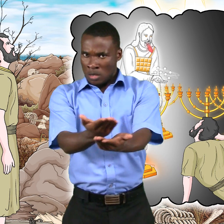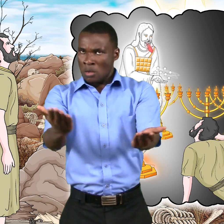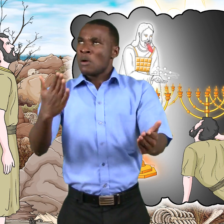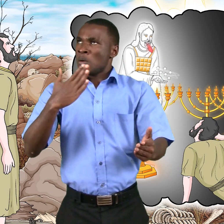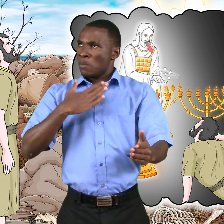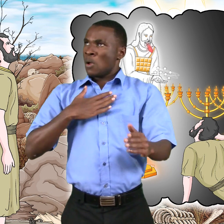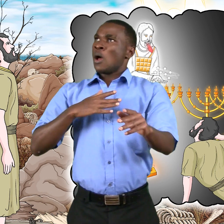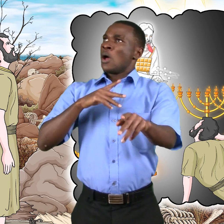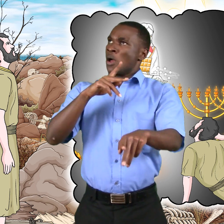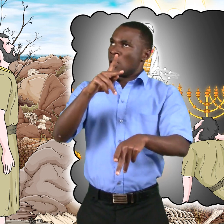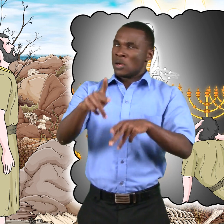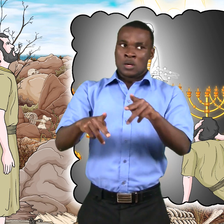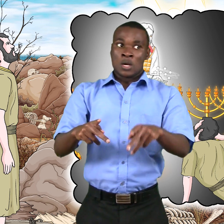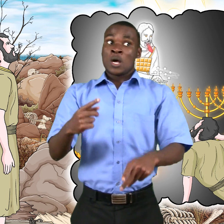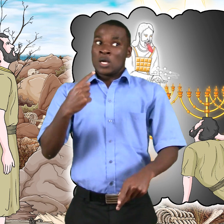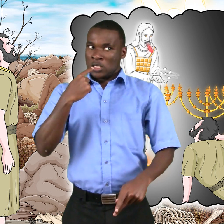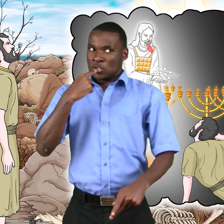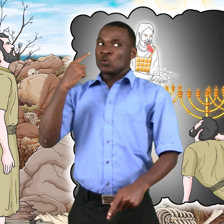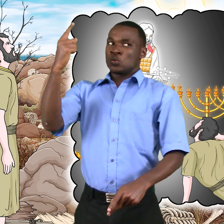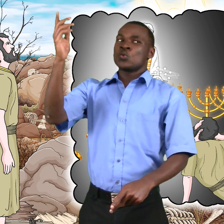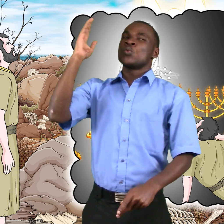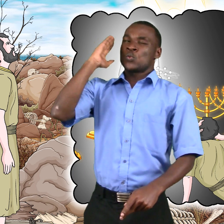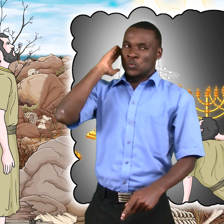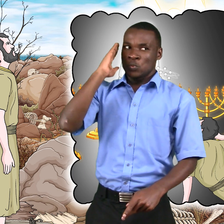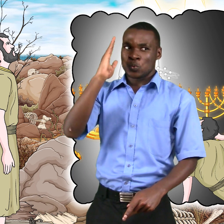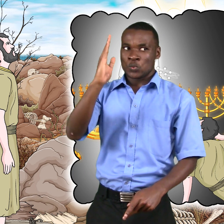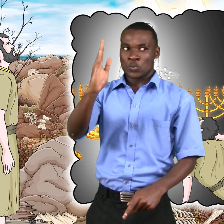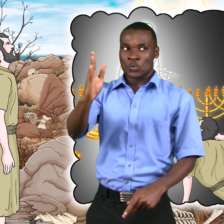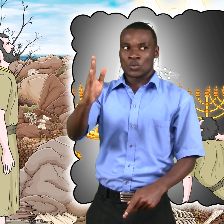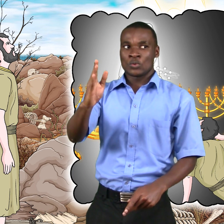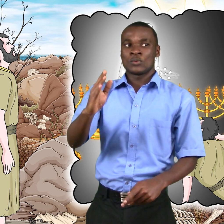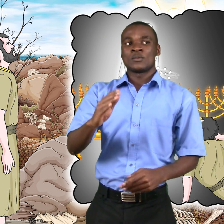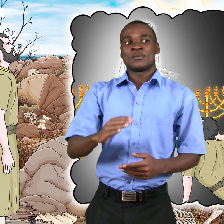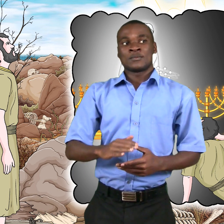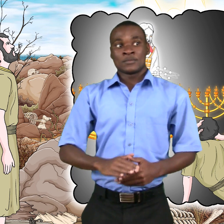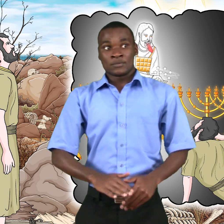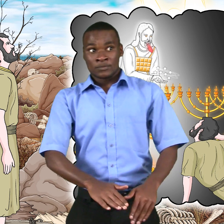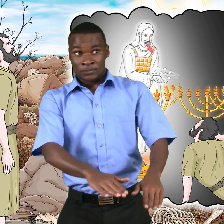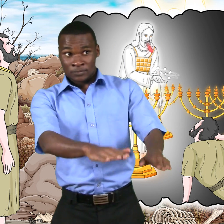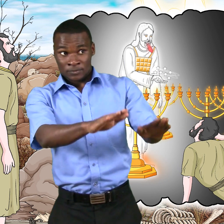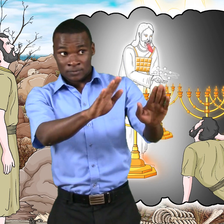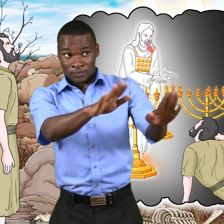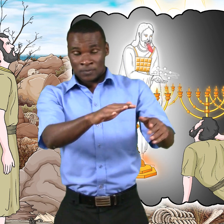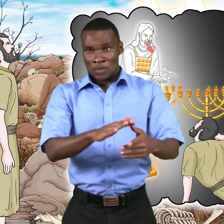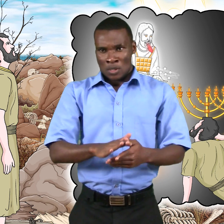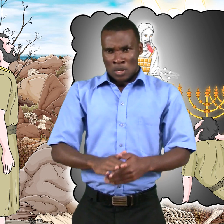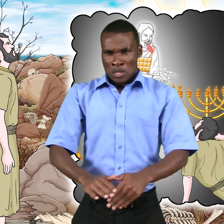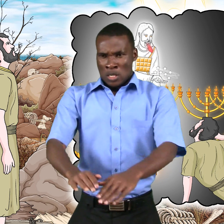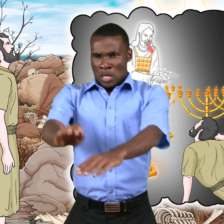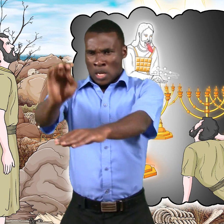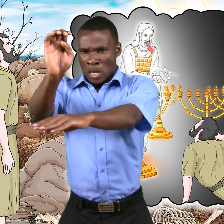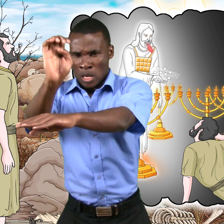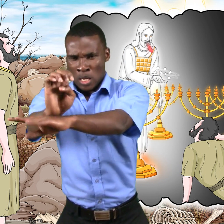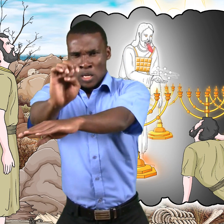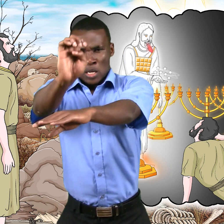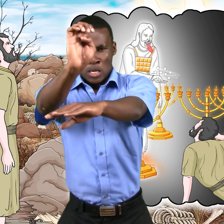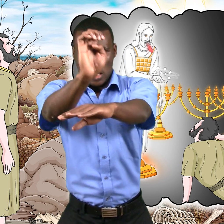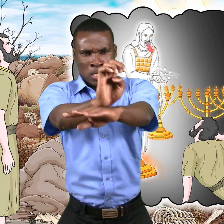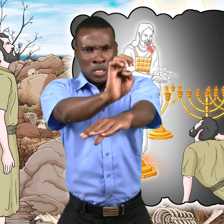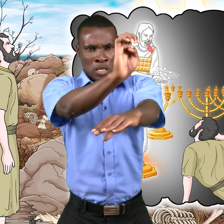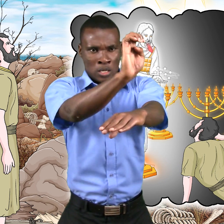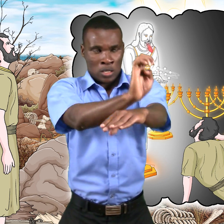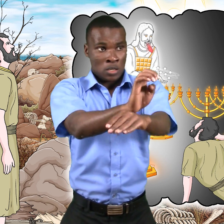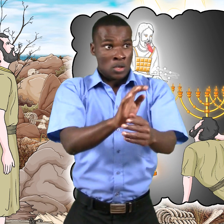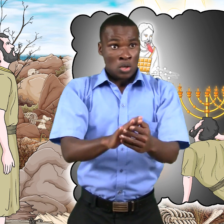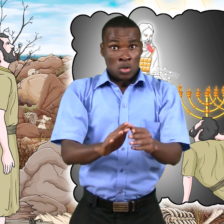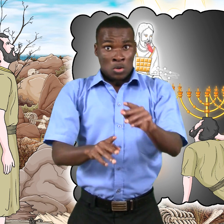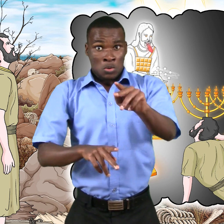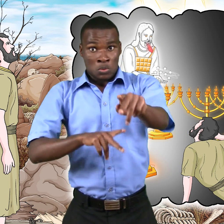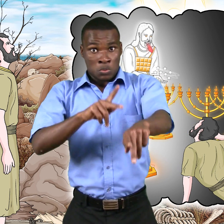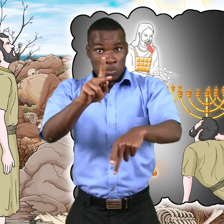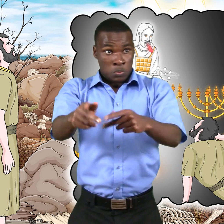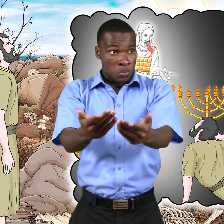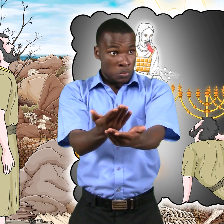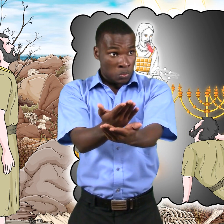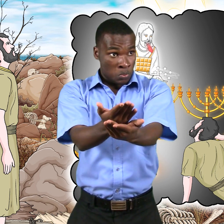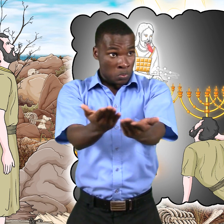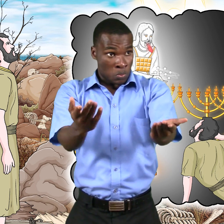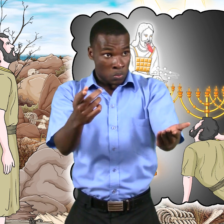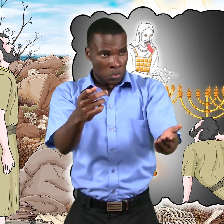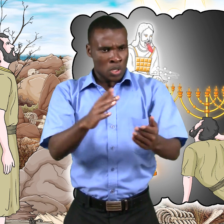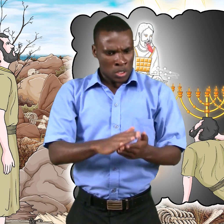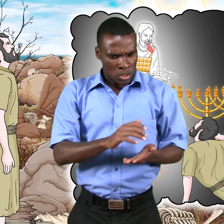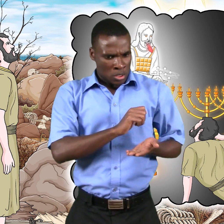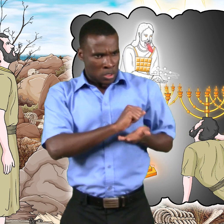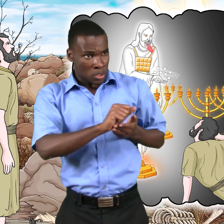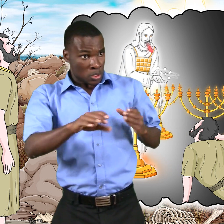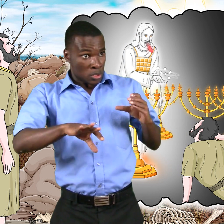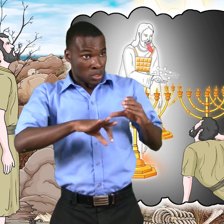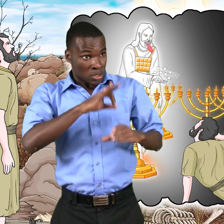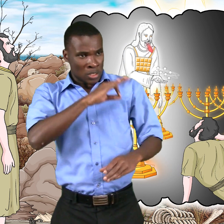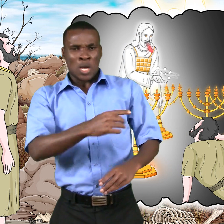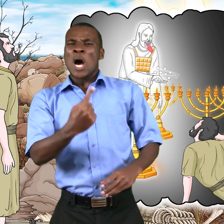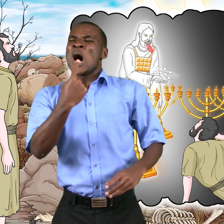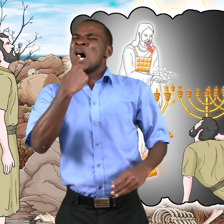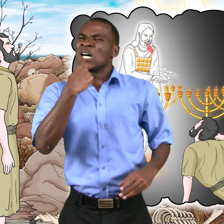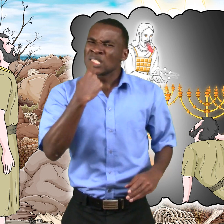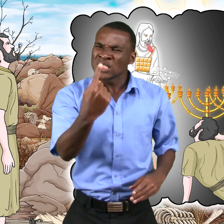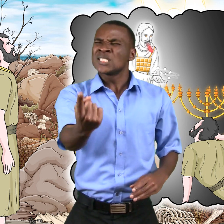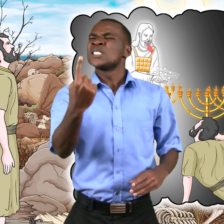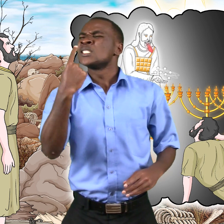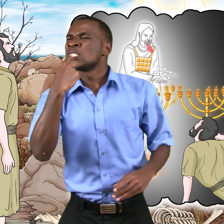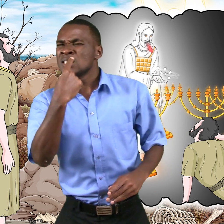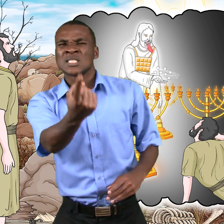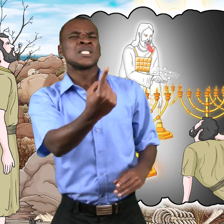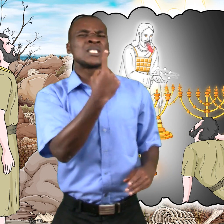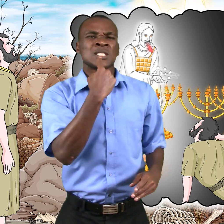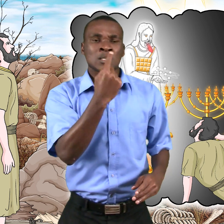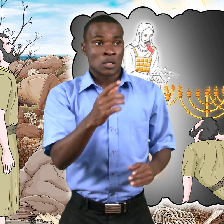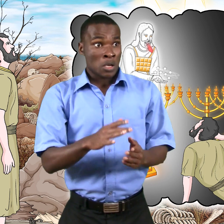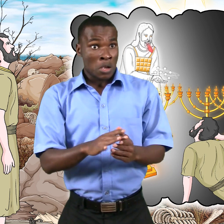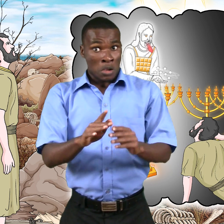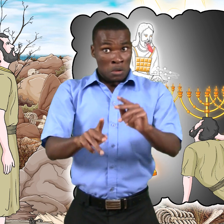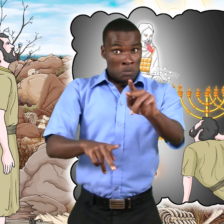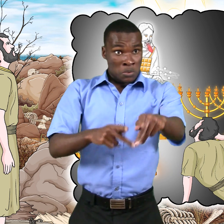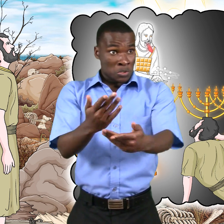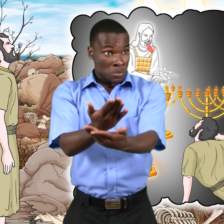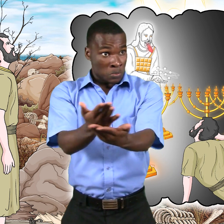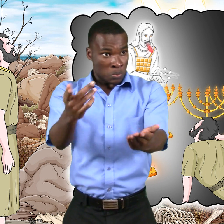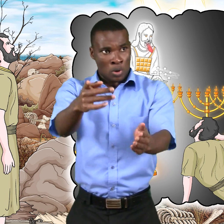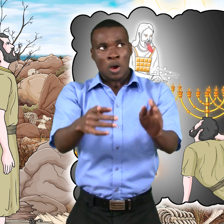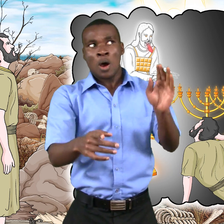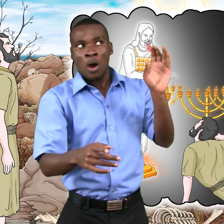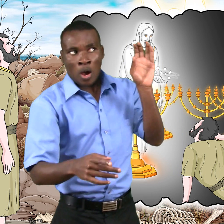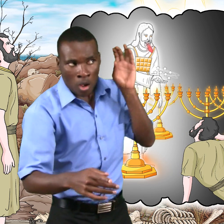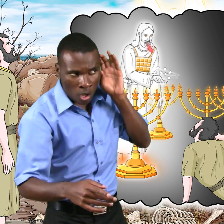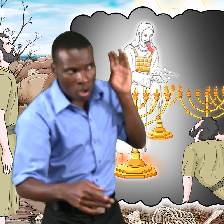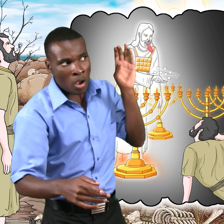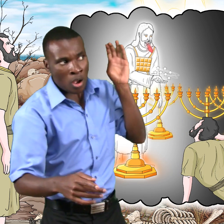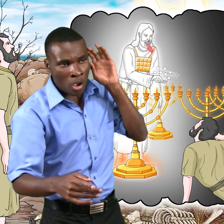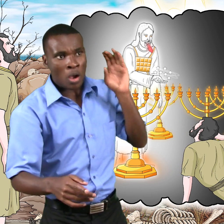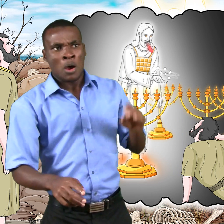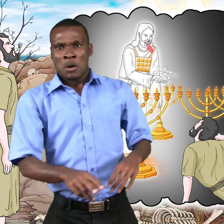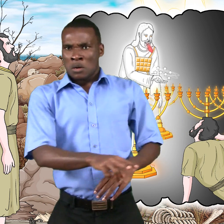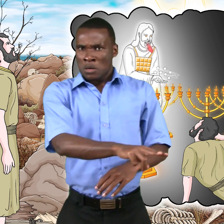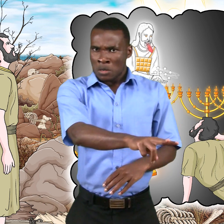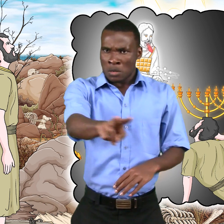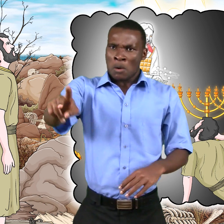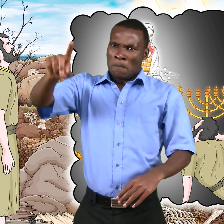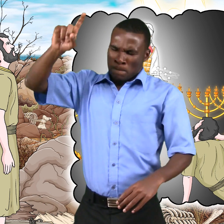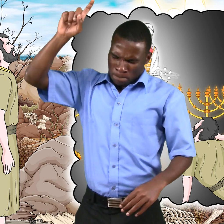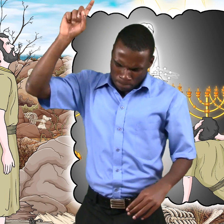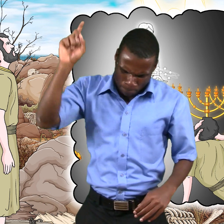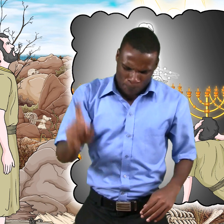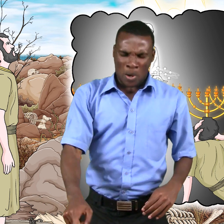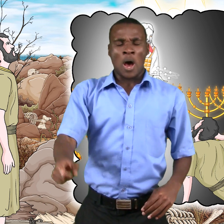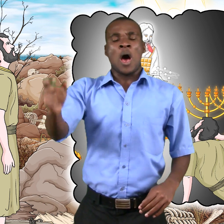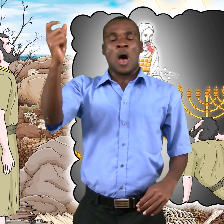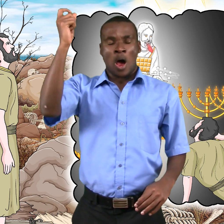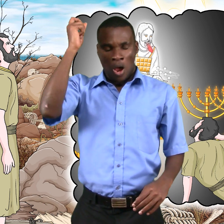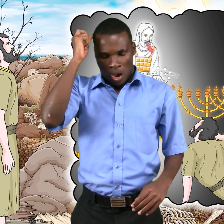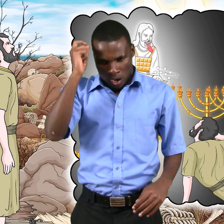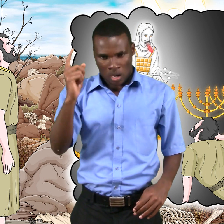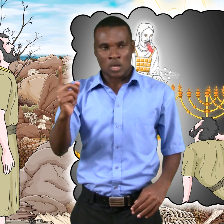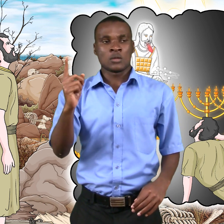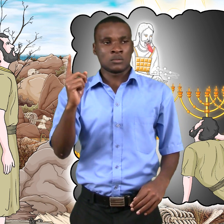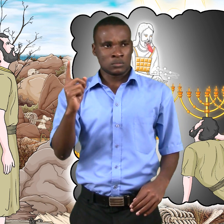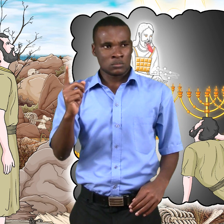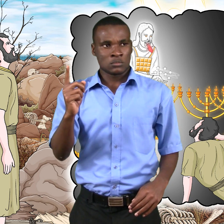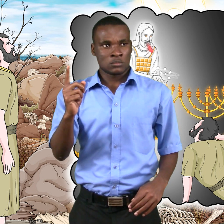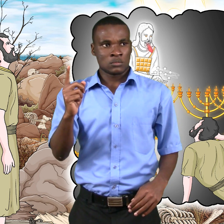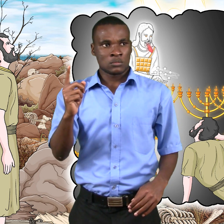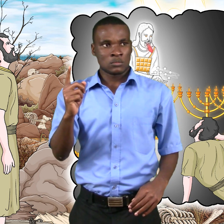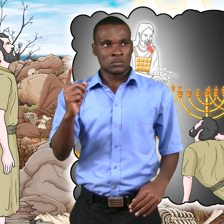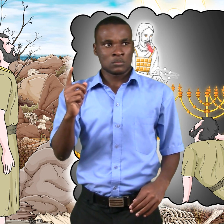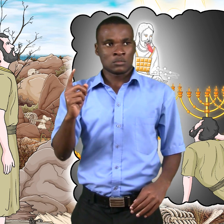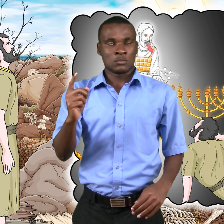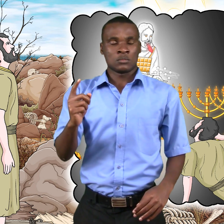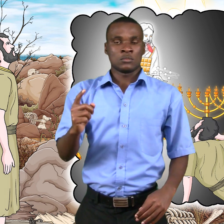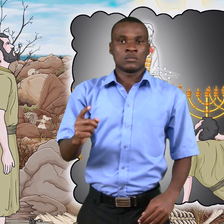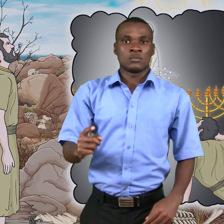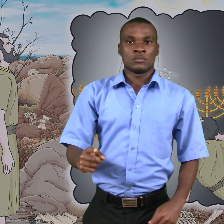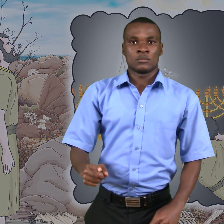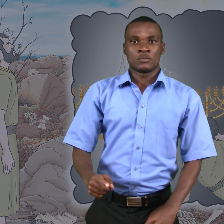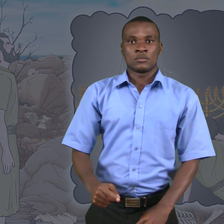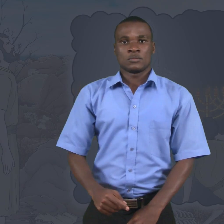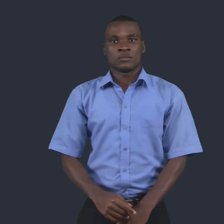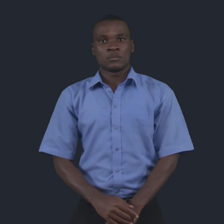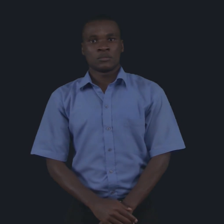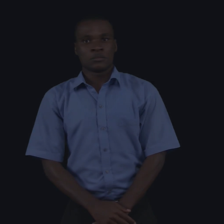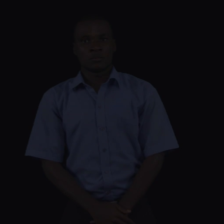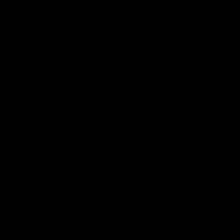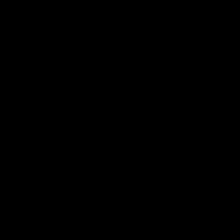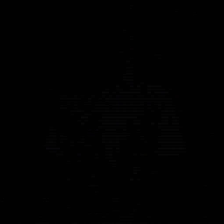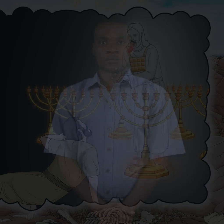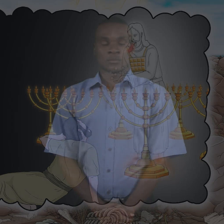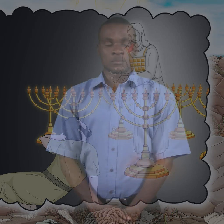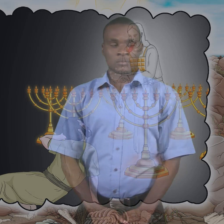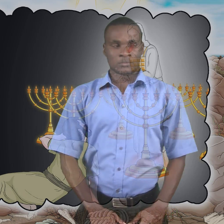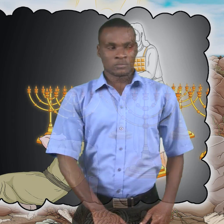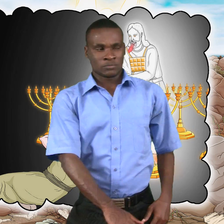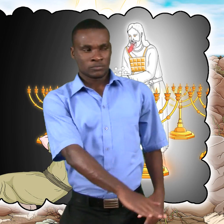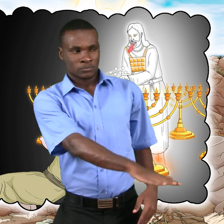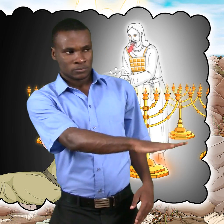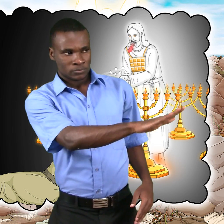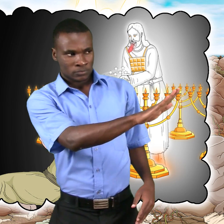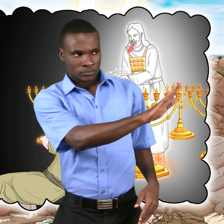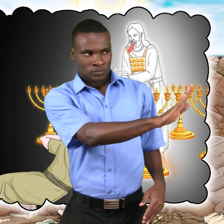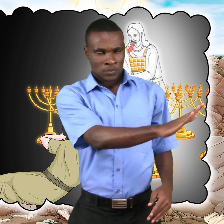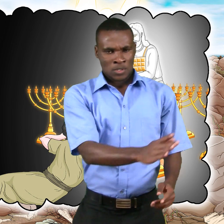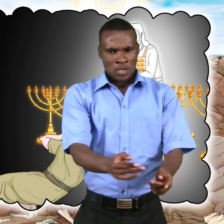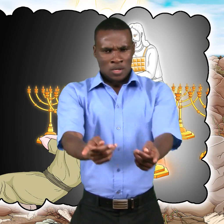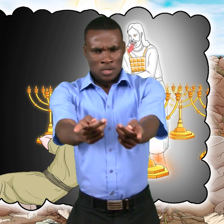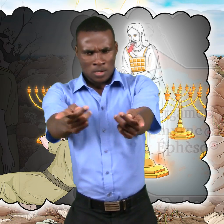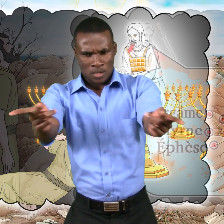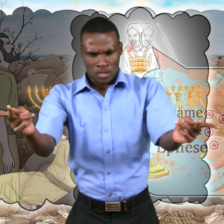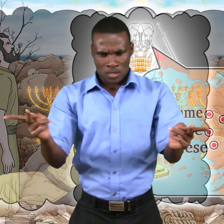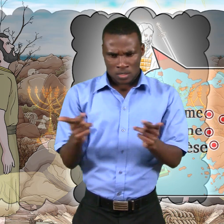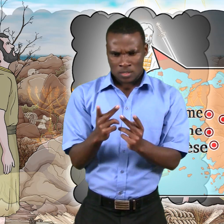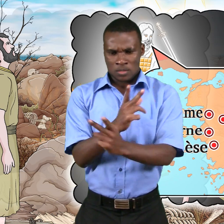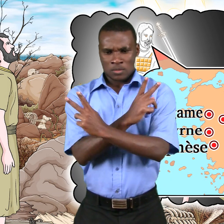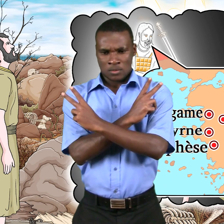He who has an ear, let him hear what the Spirit says to the churches.